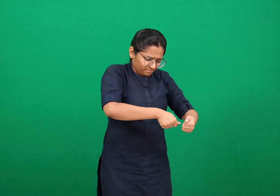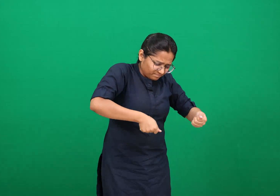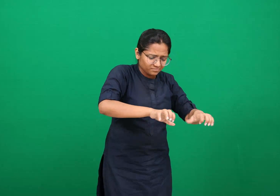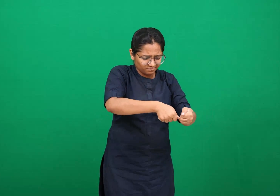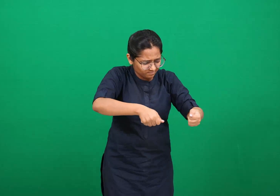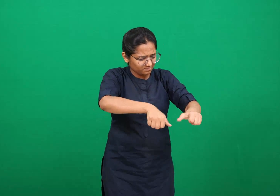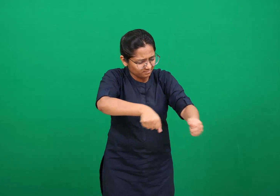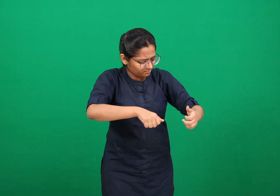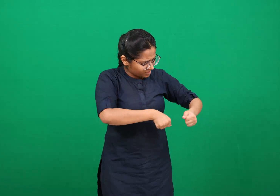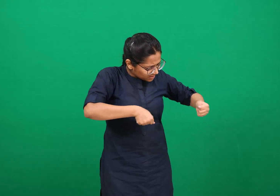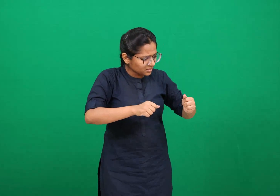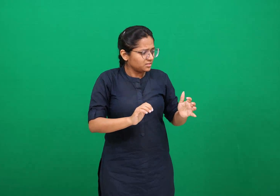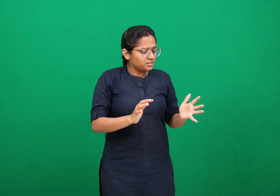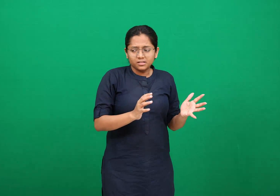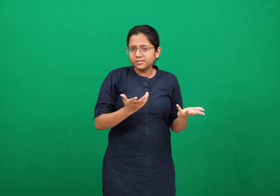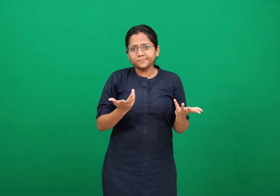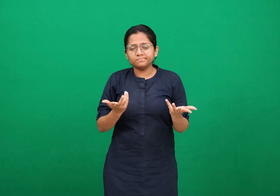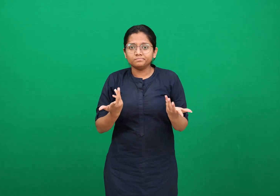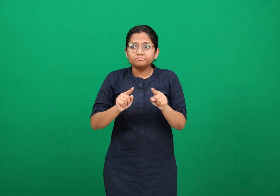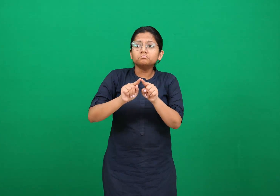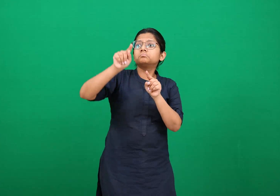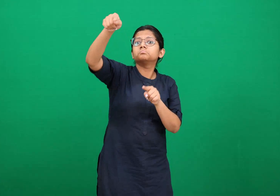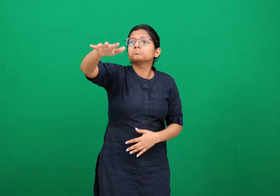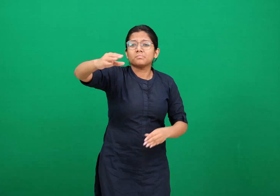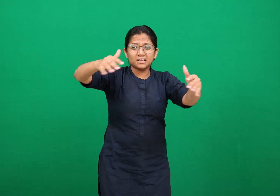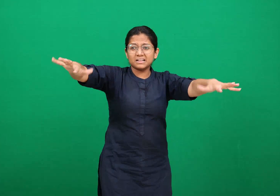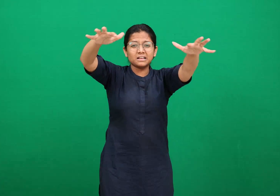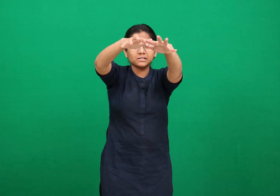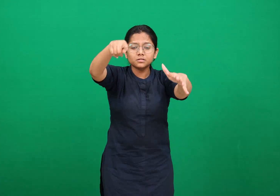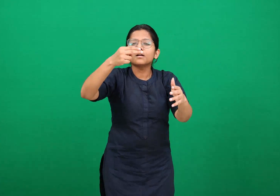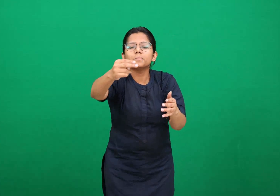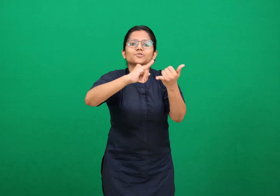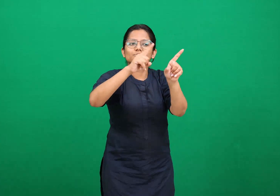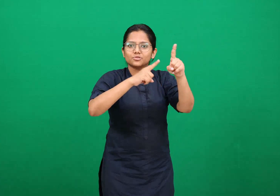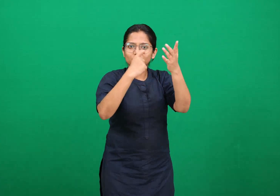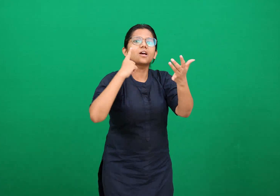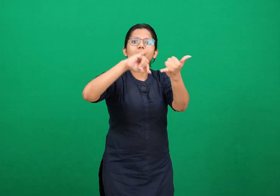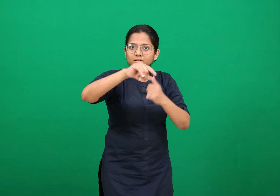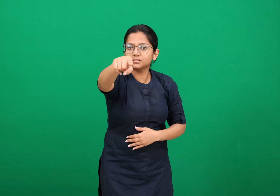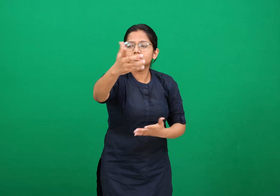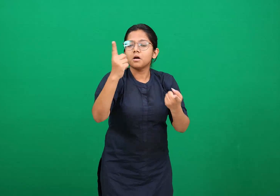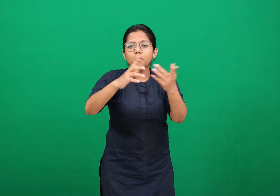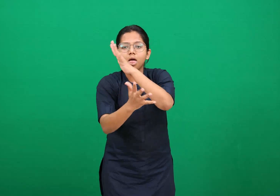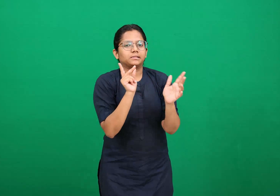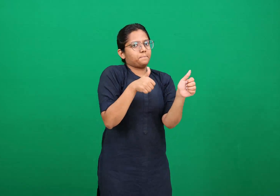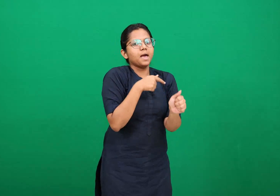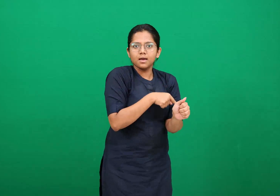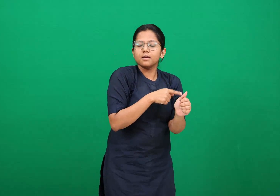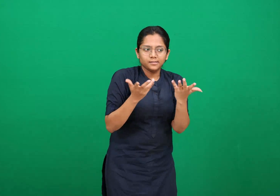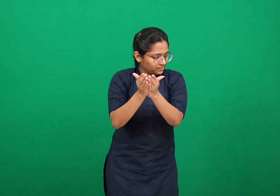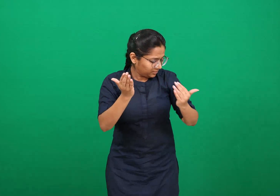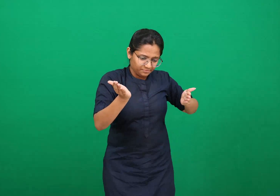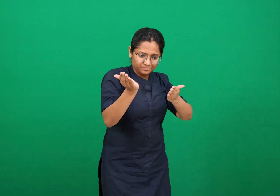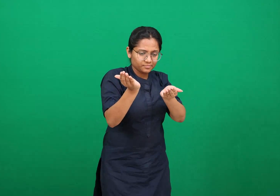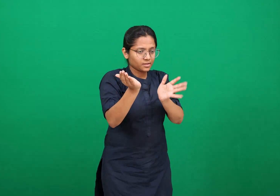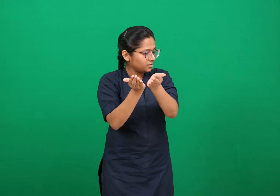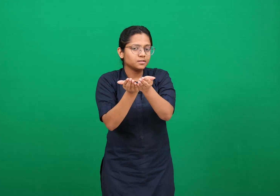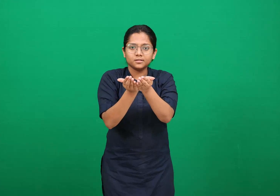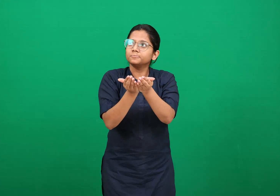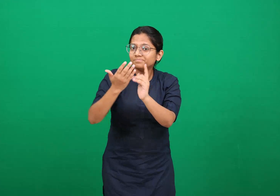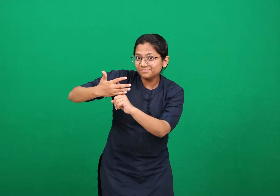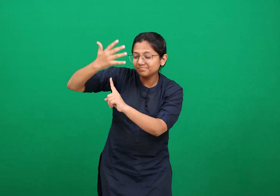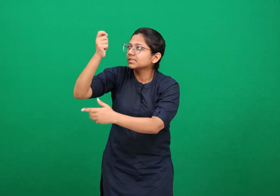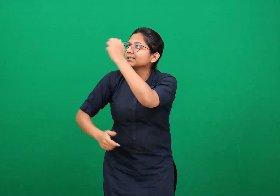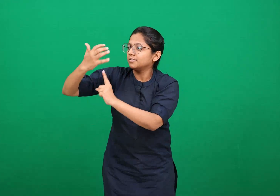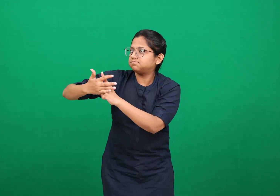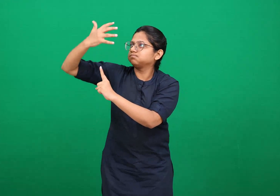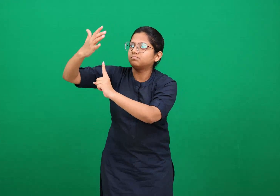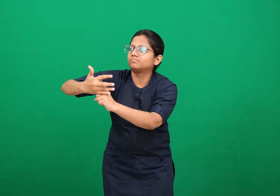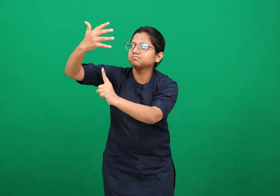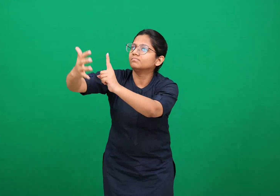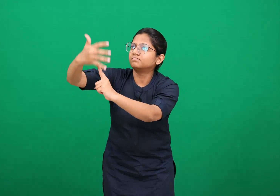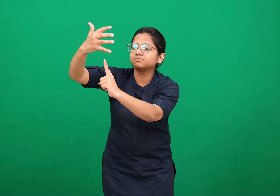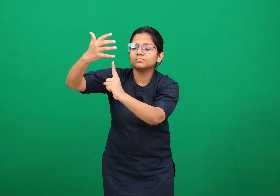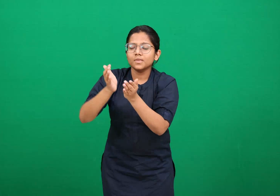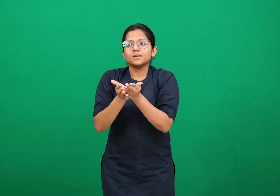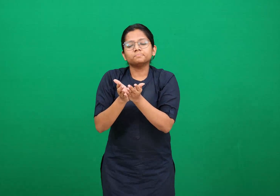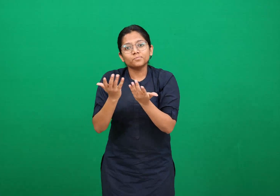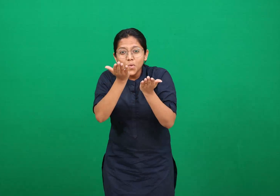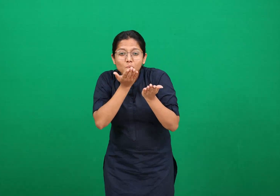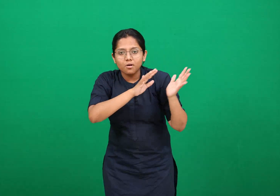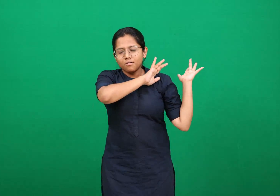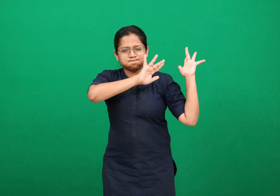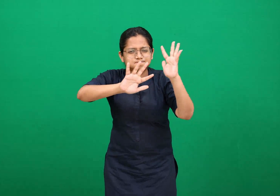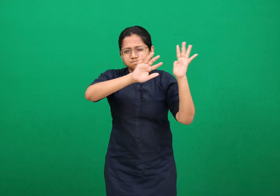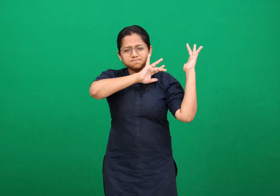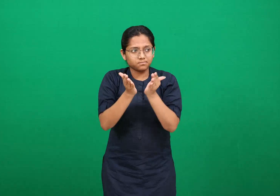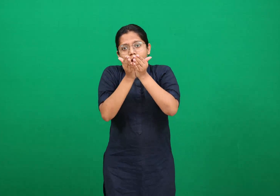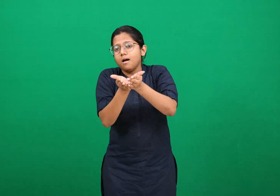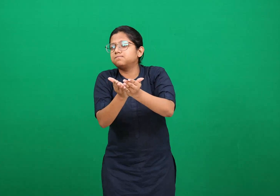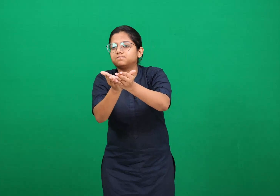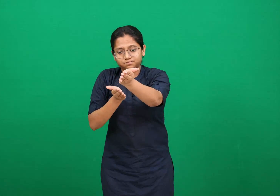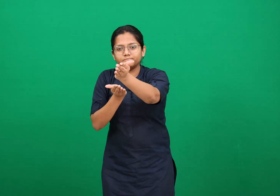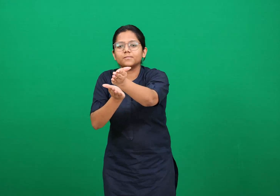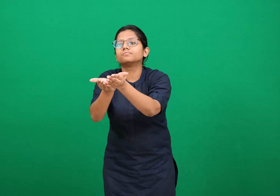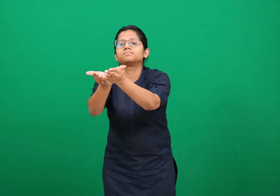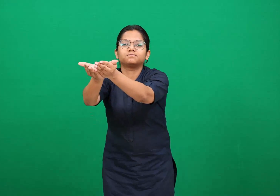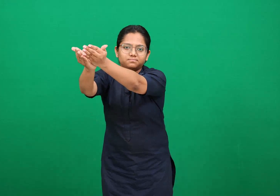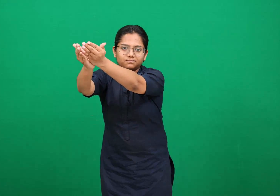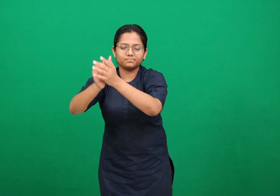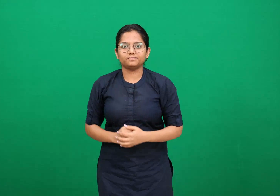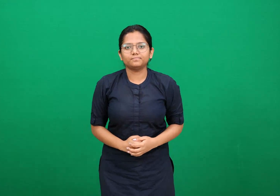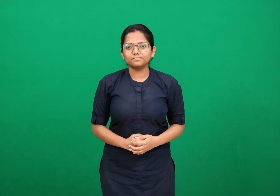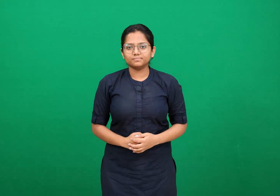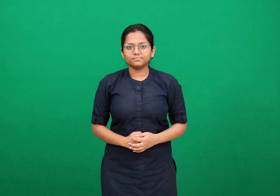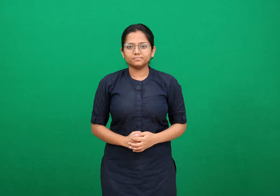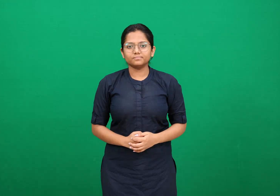And fearing that they would run aground on the sandbars of Syrtis, they lowered the sea anchor and were driven along.